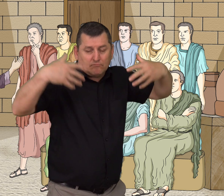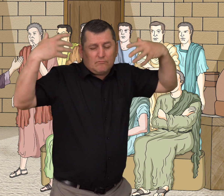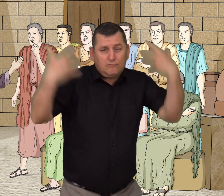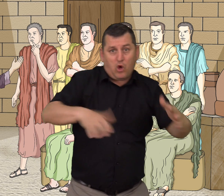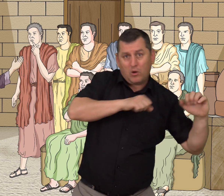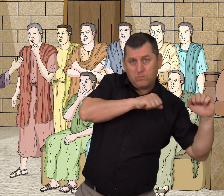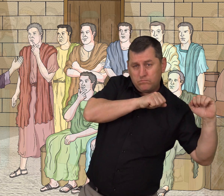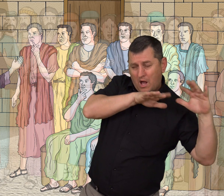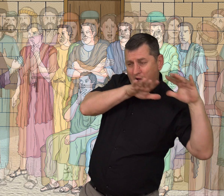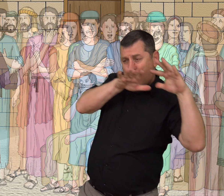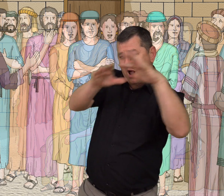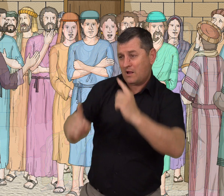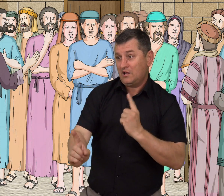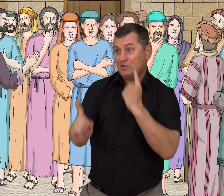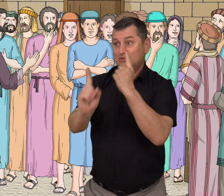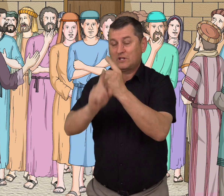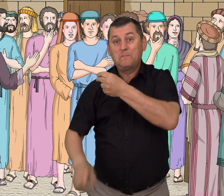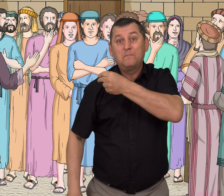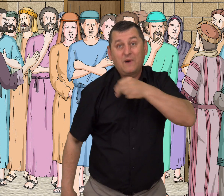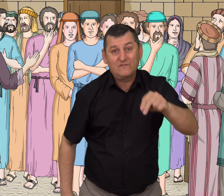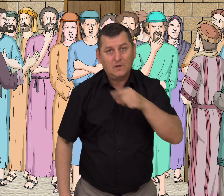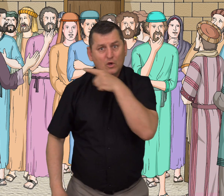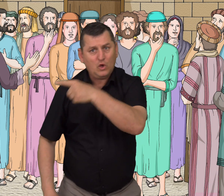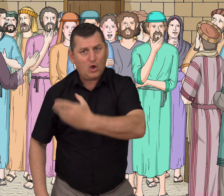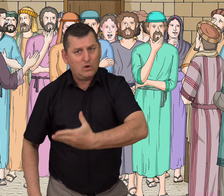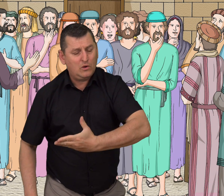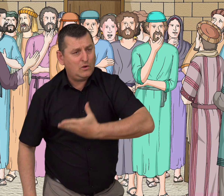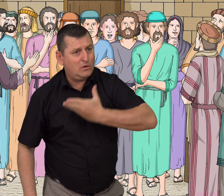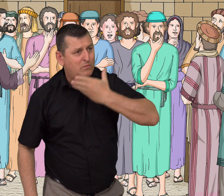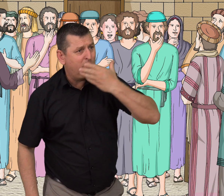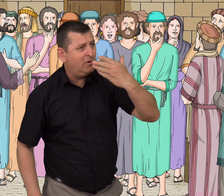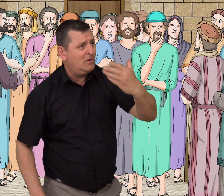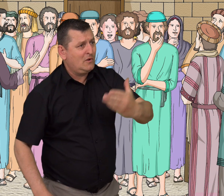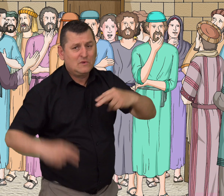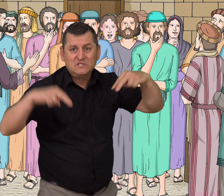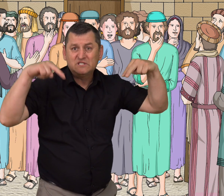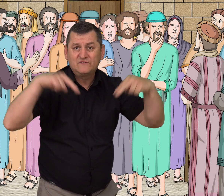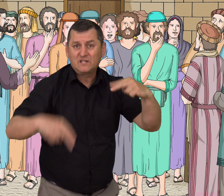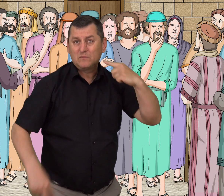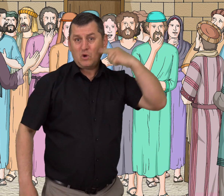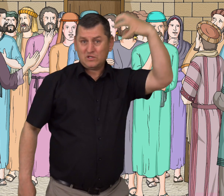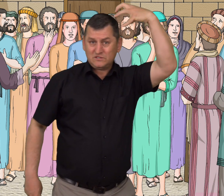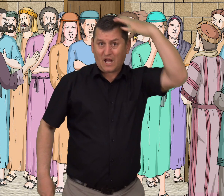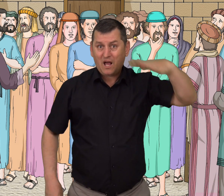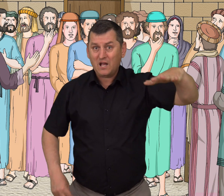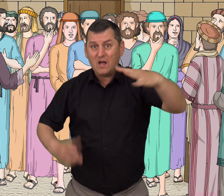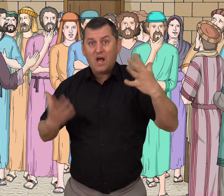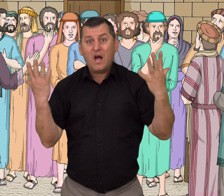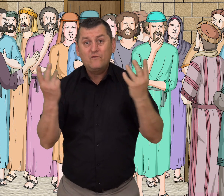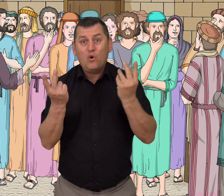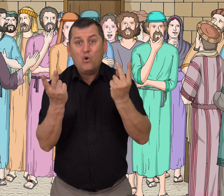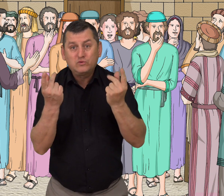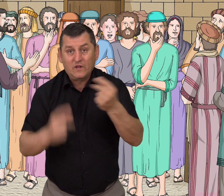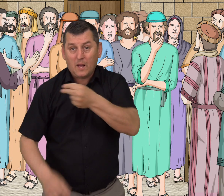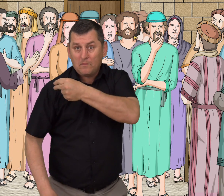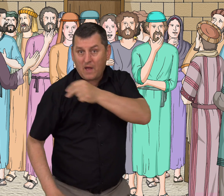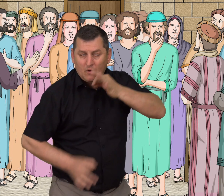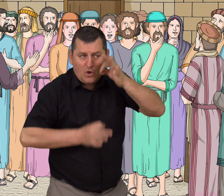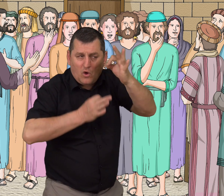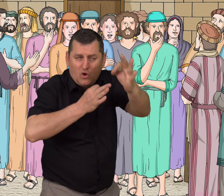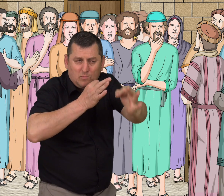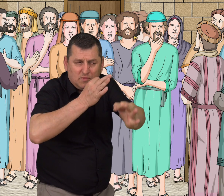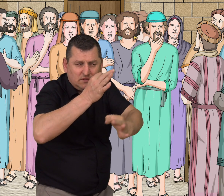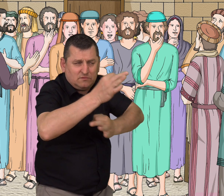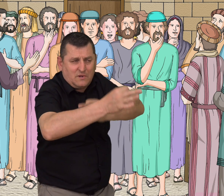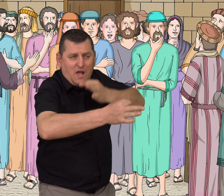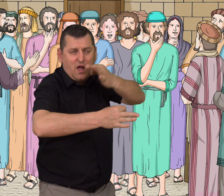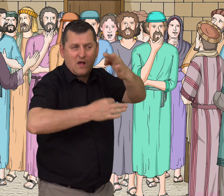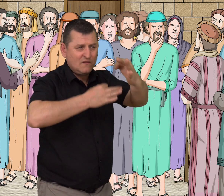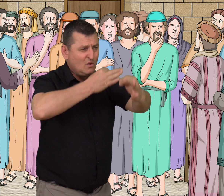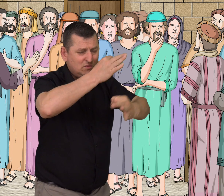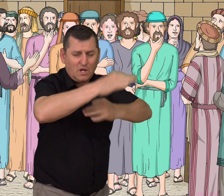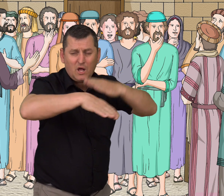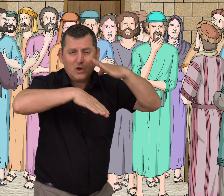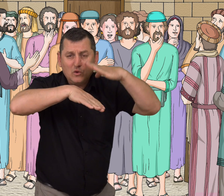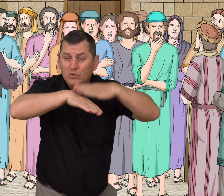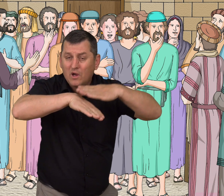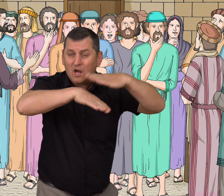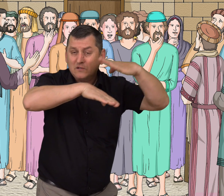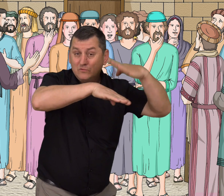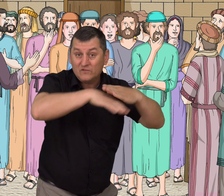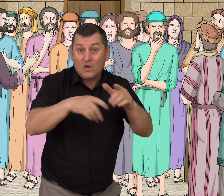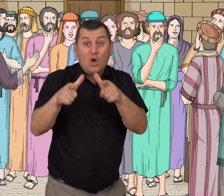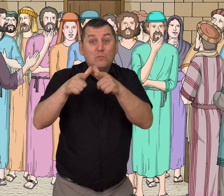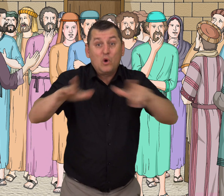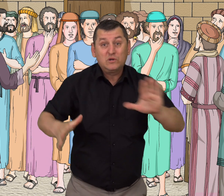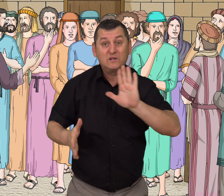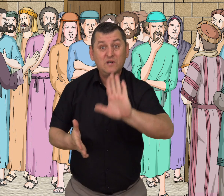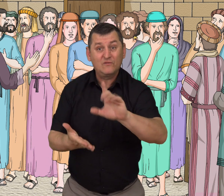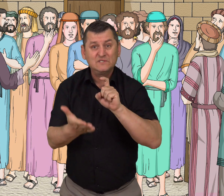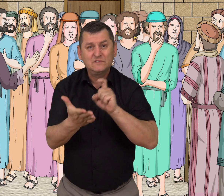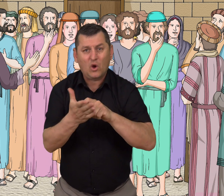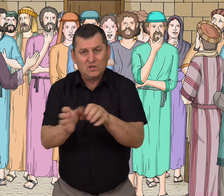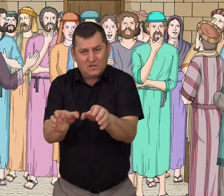So they set a day to meet with Paul, and many people came to the place he was staying.